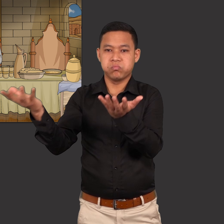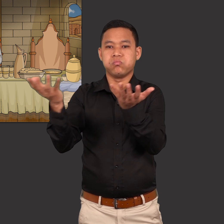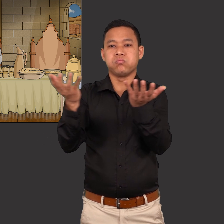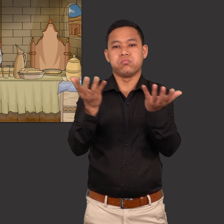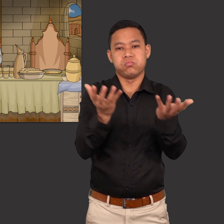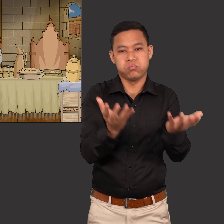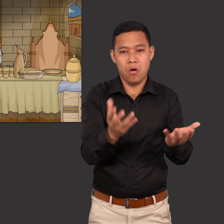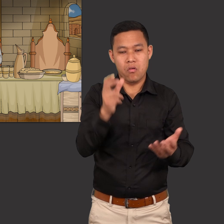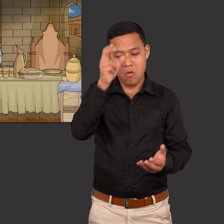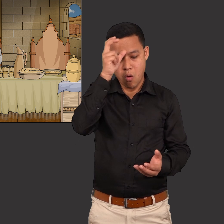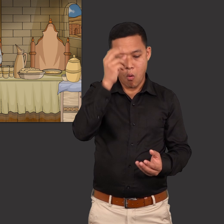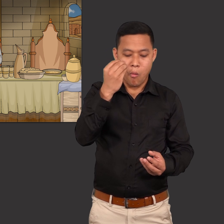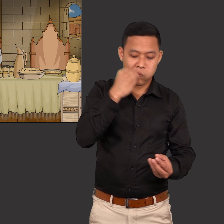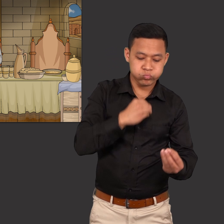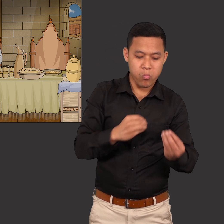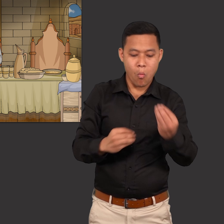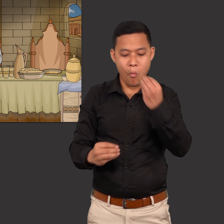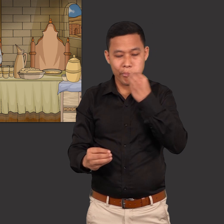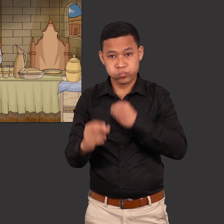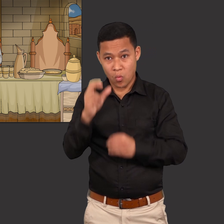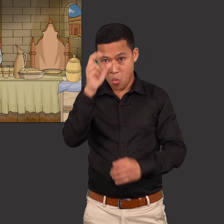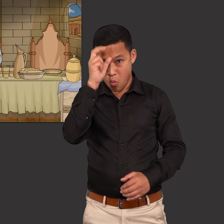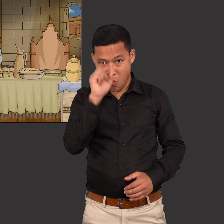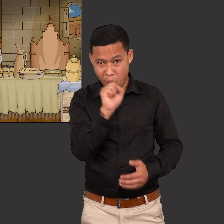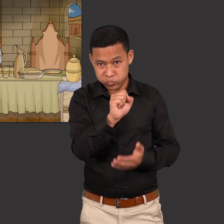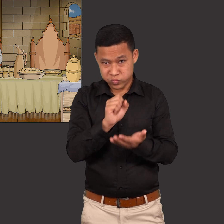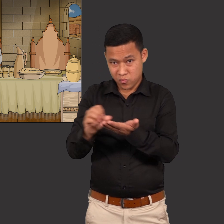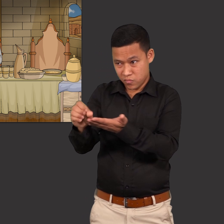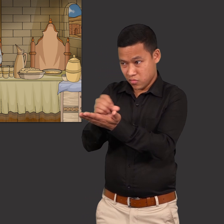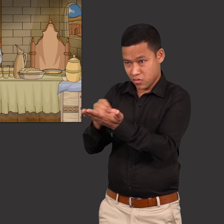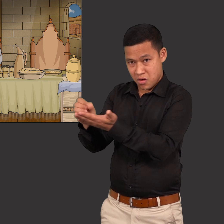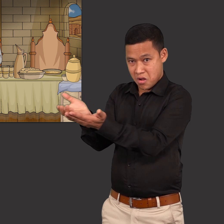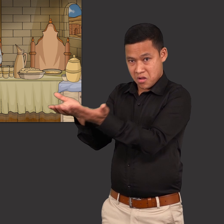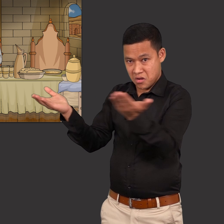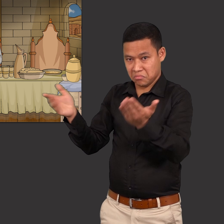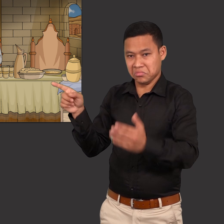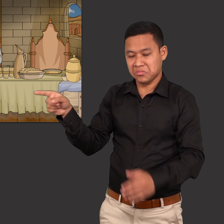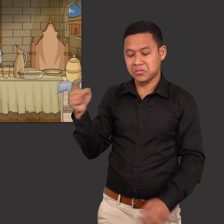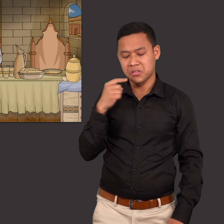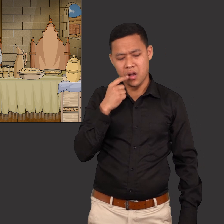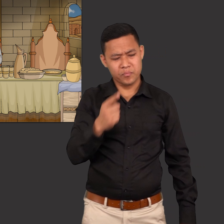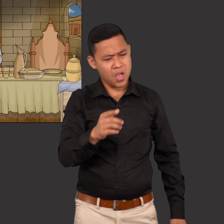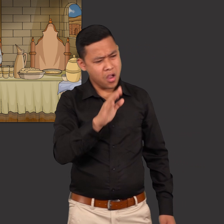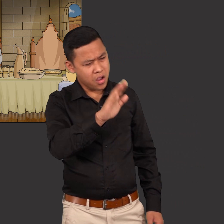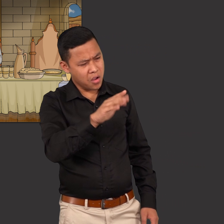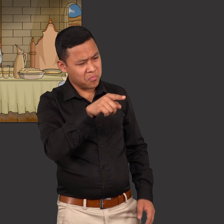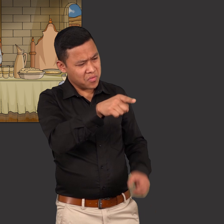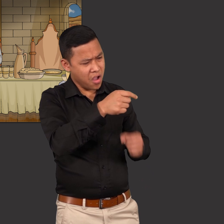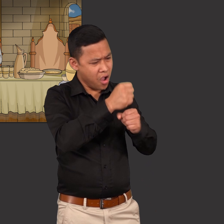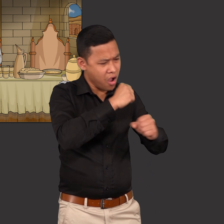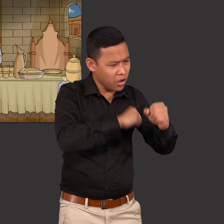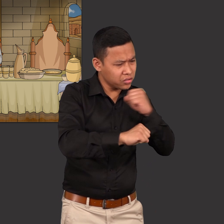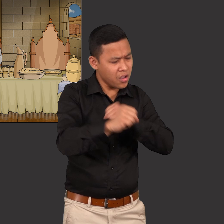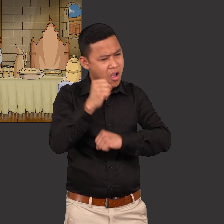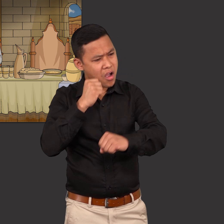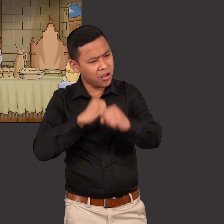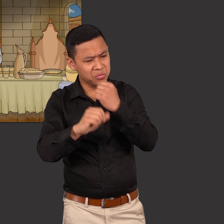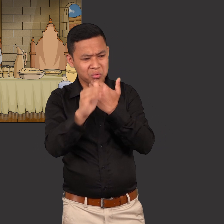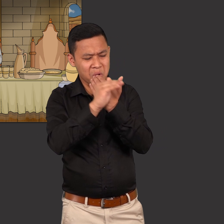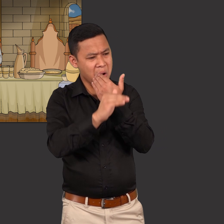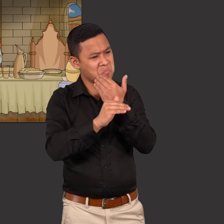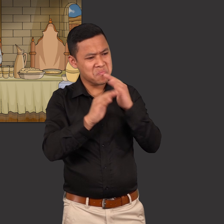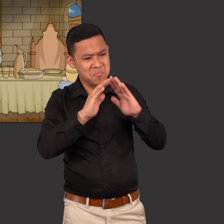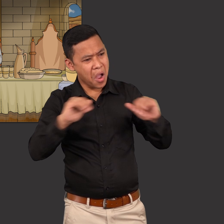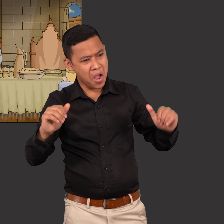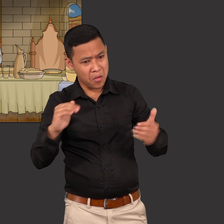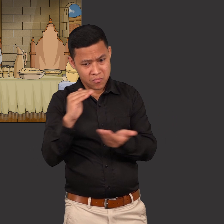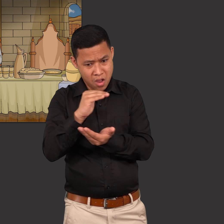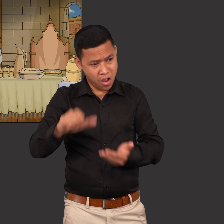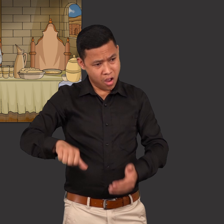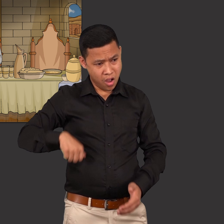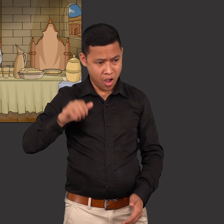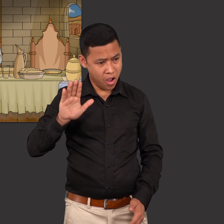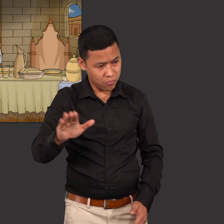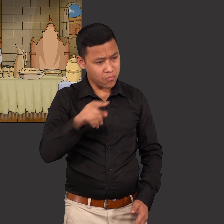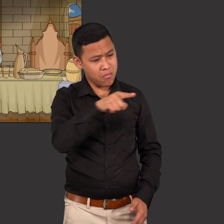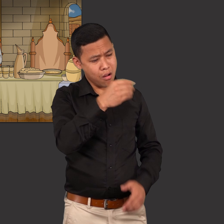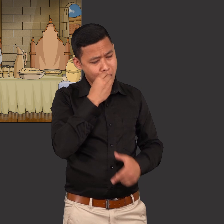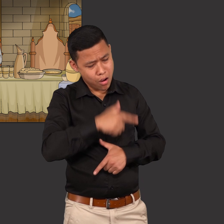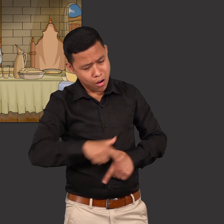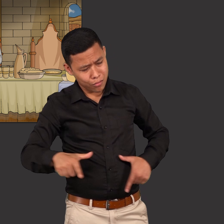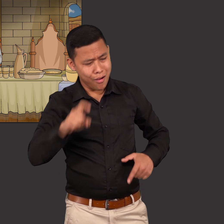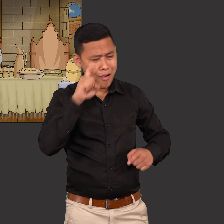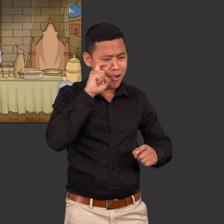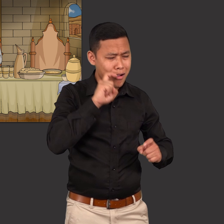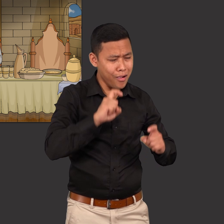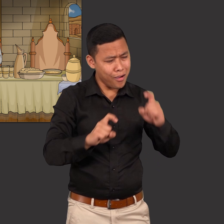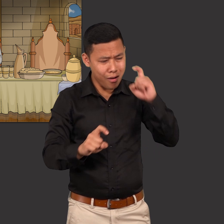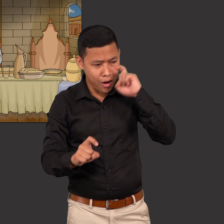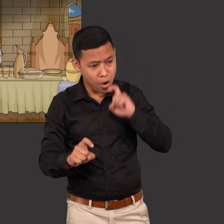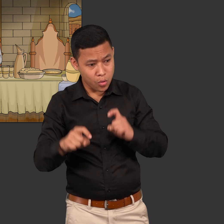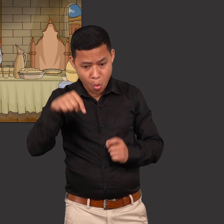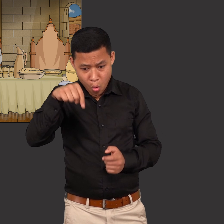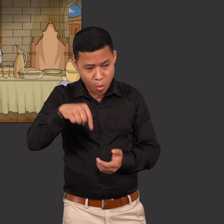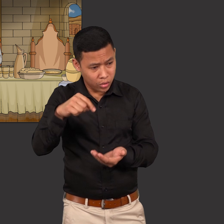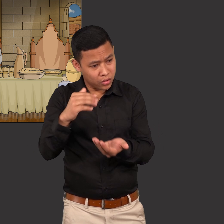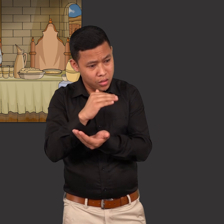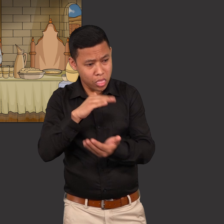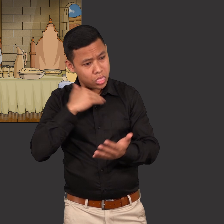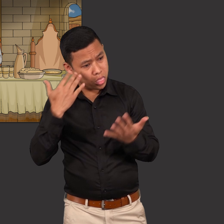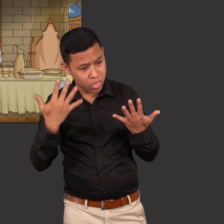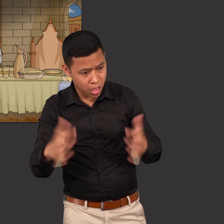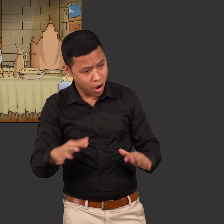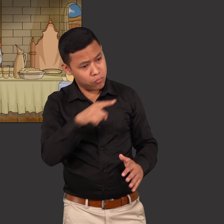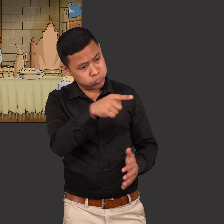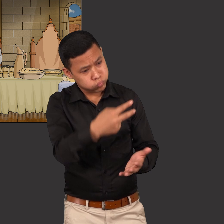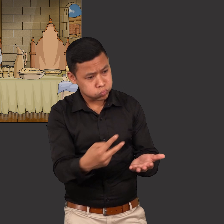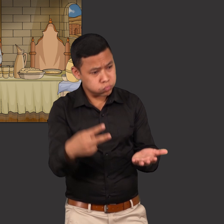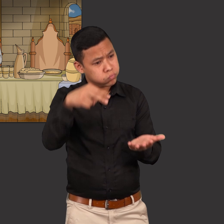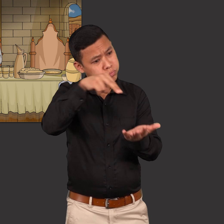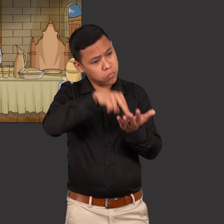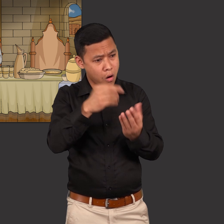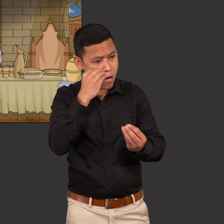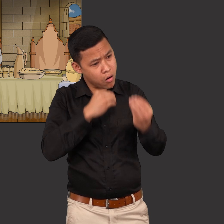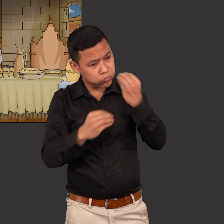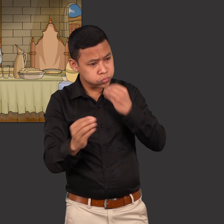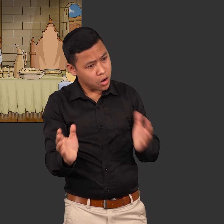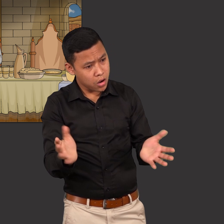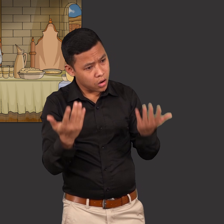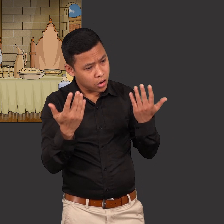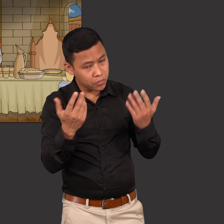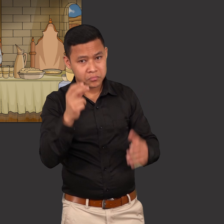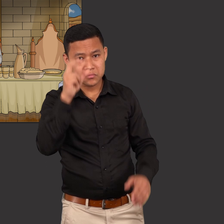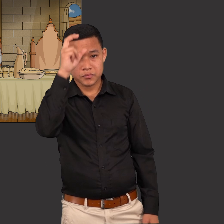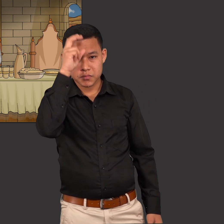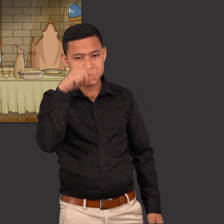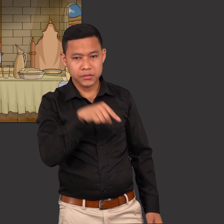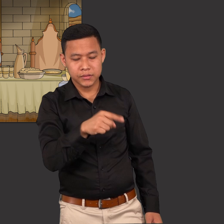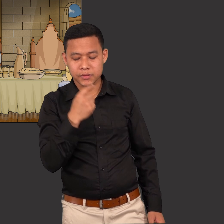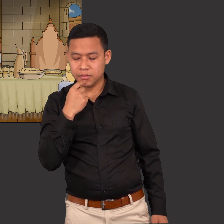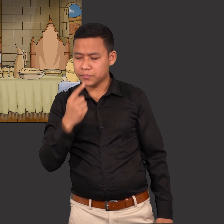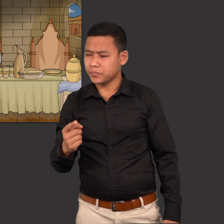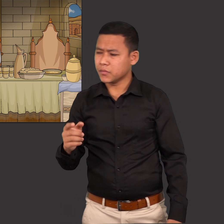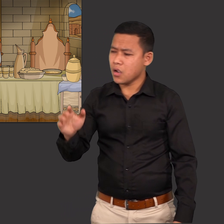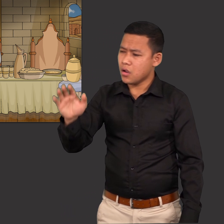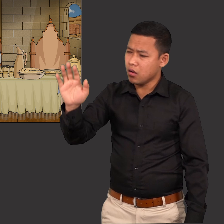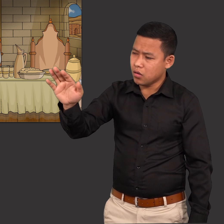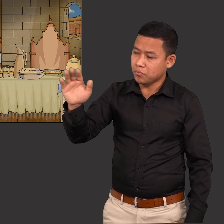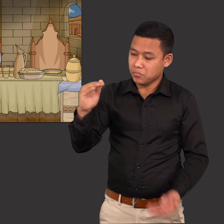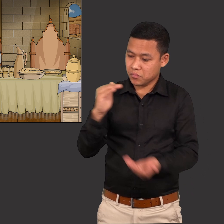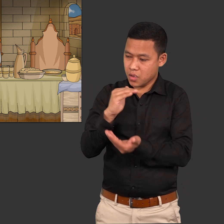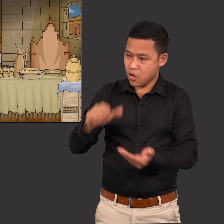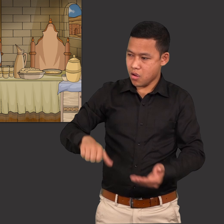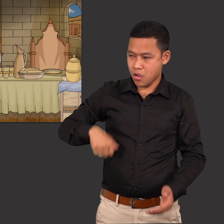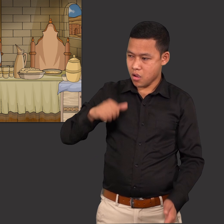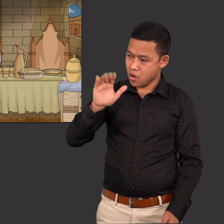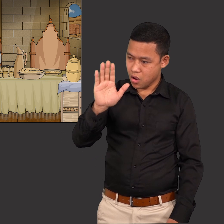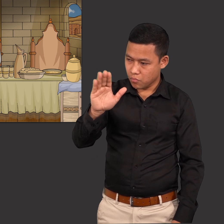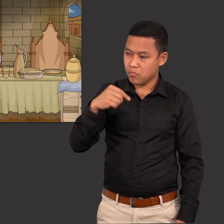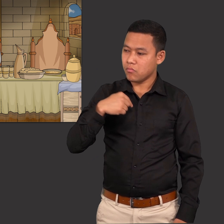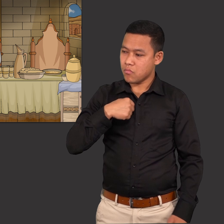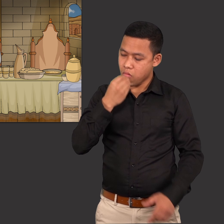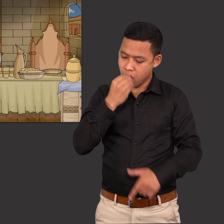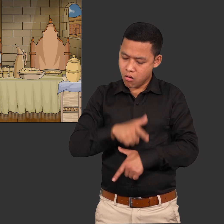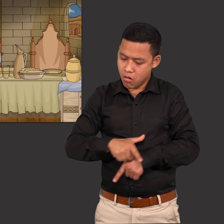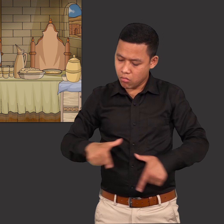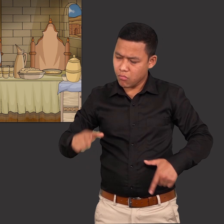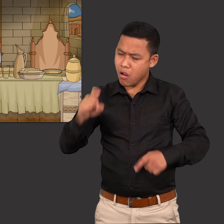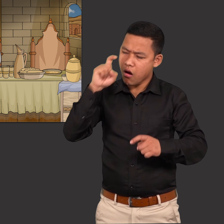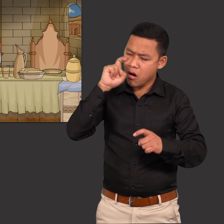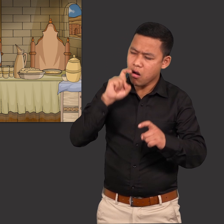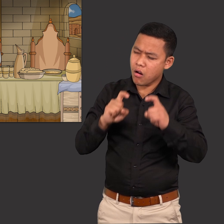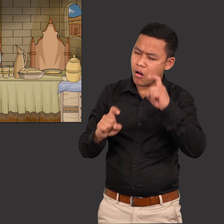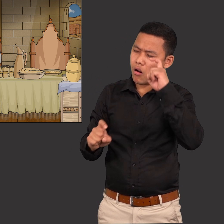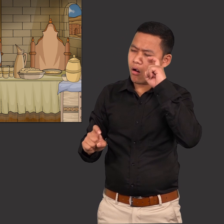“What is this you have done?” his servants asked. “While the child was alive, you fasted and wept, but when he died, you got up and ate.”